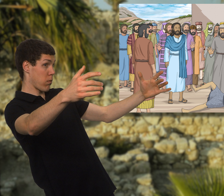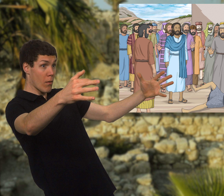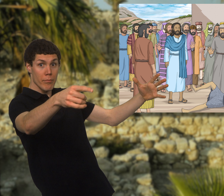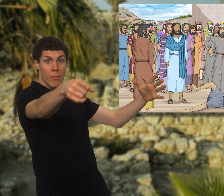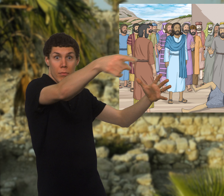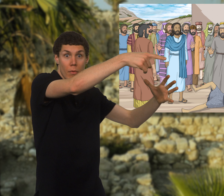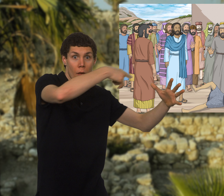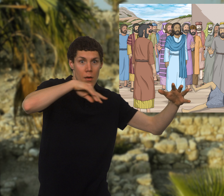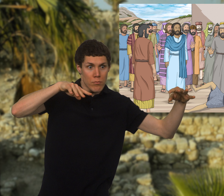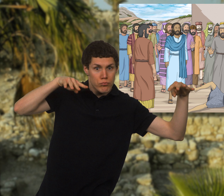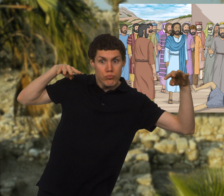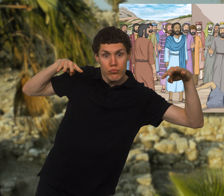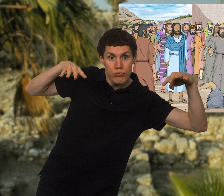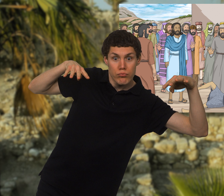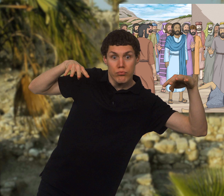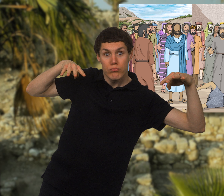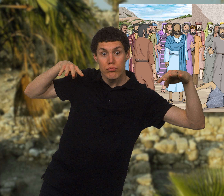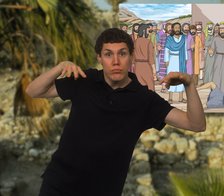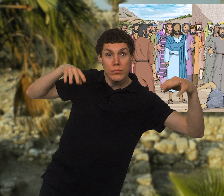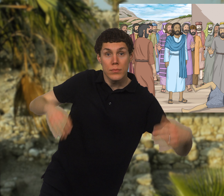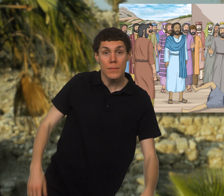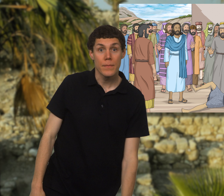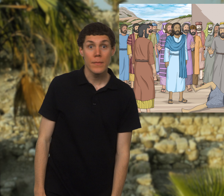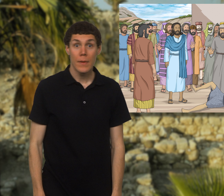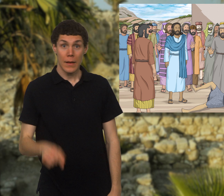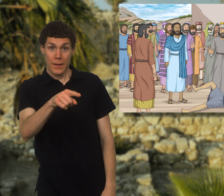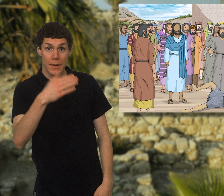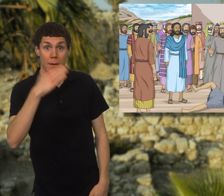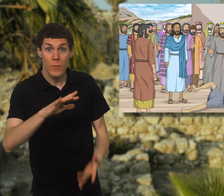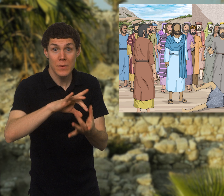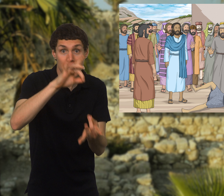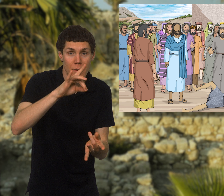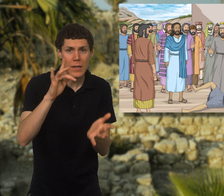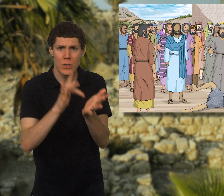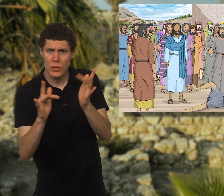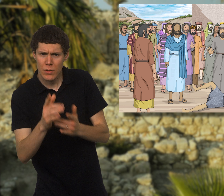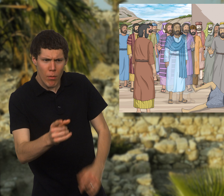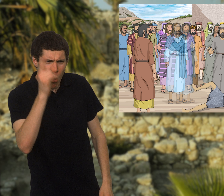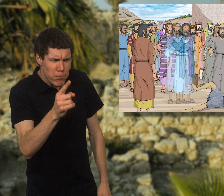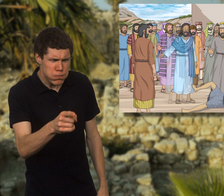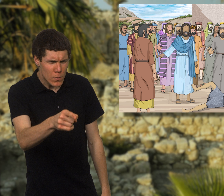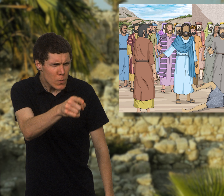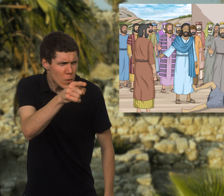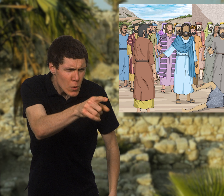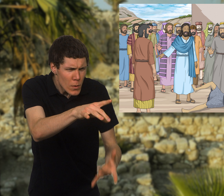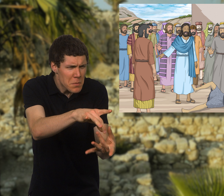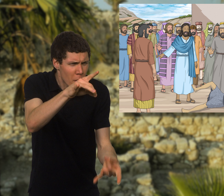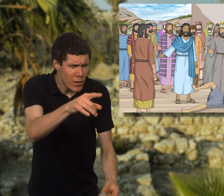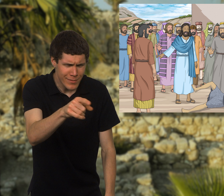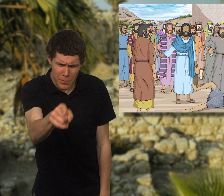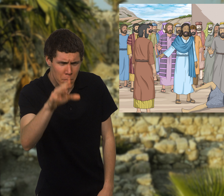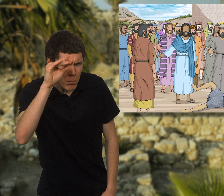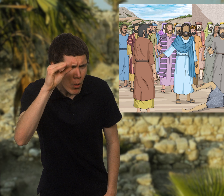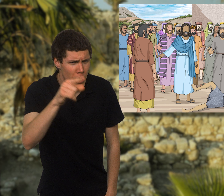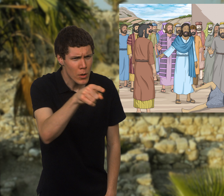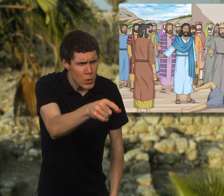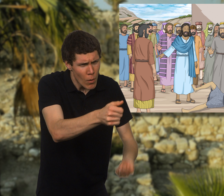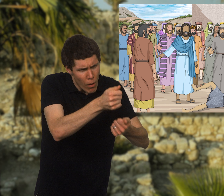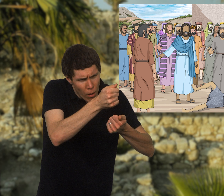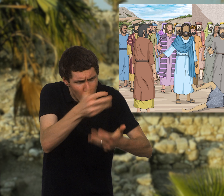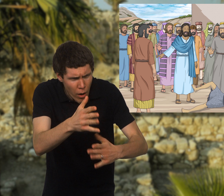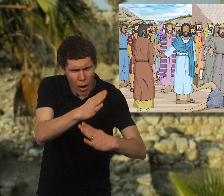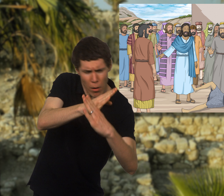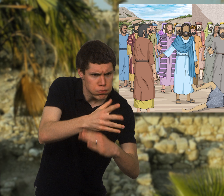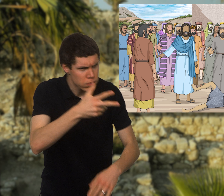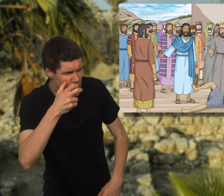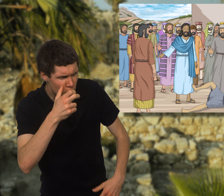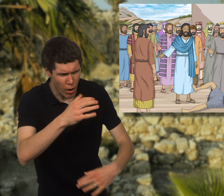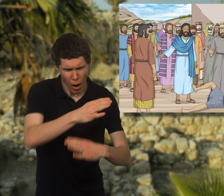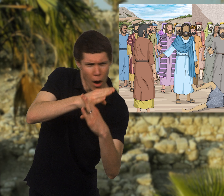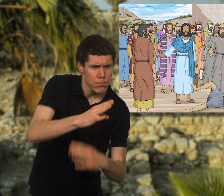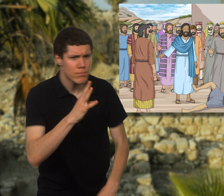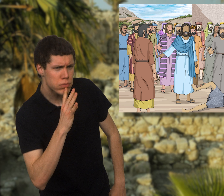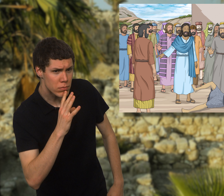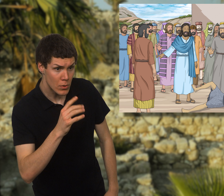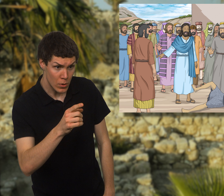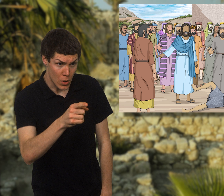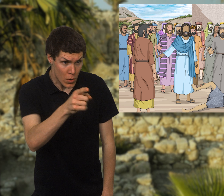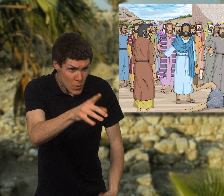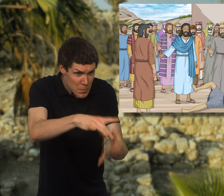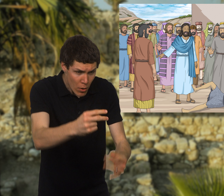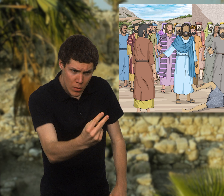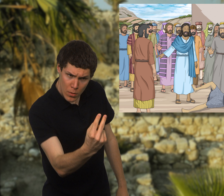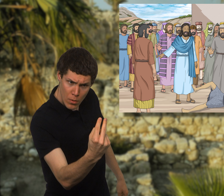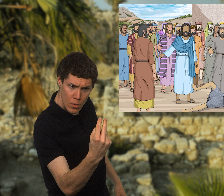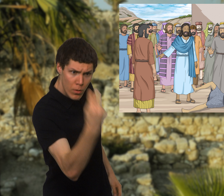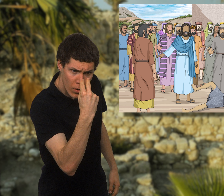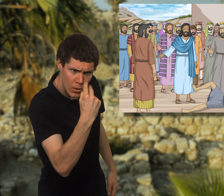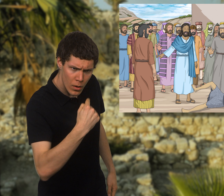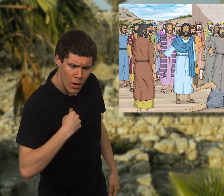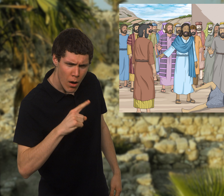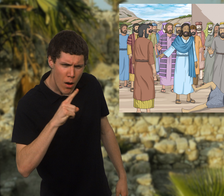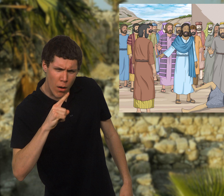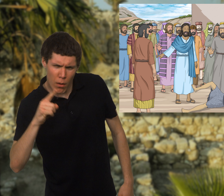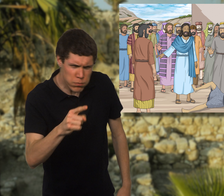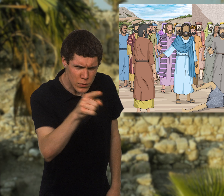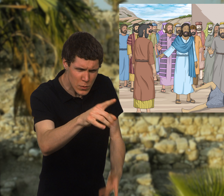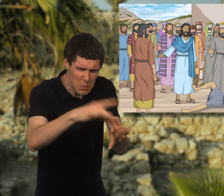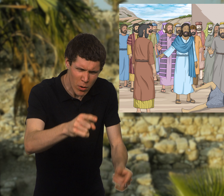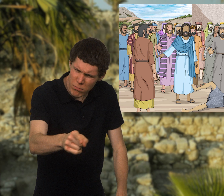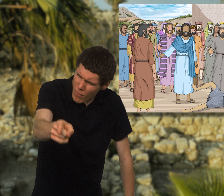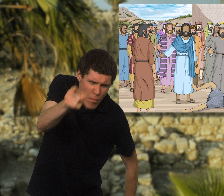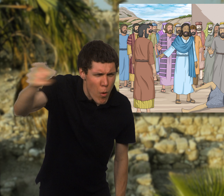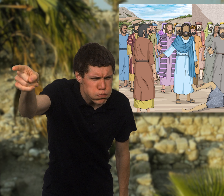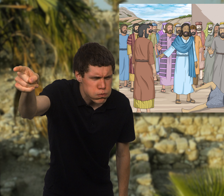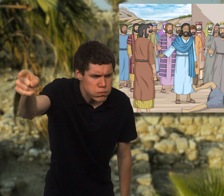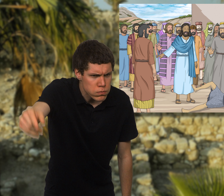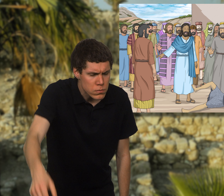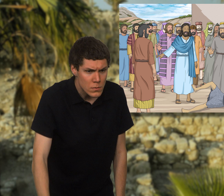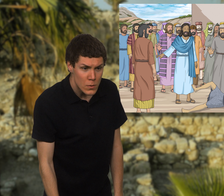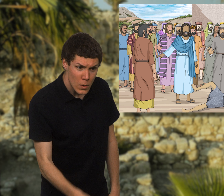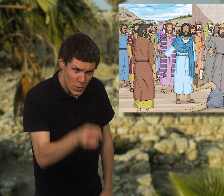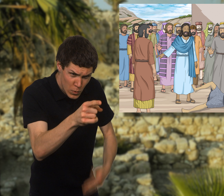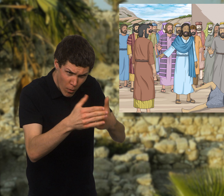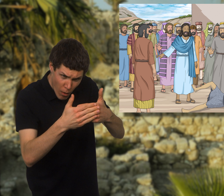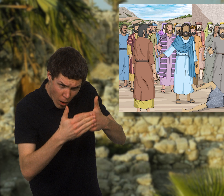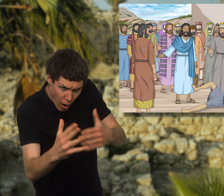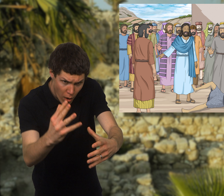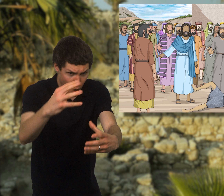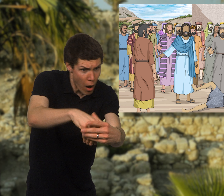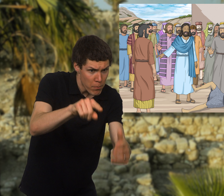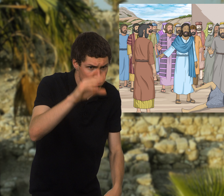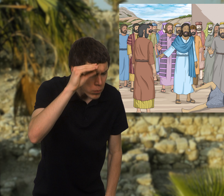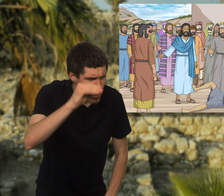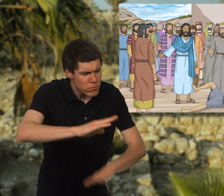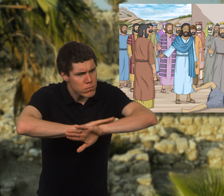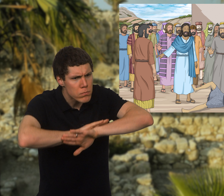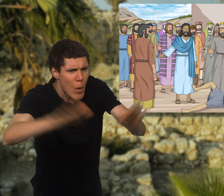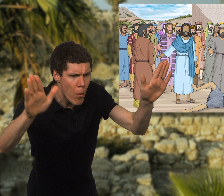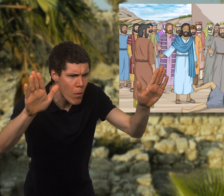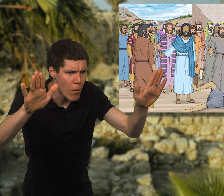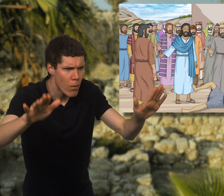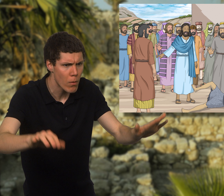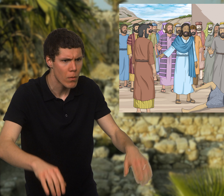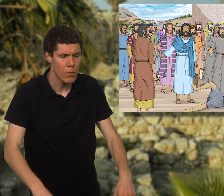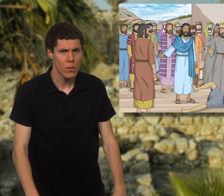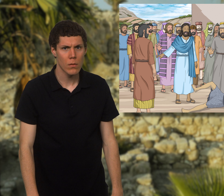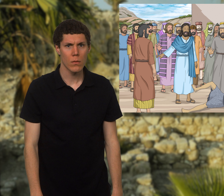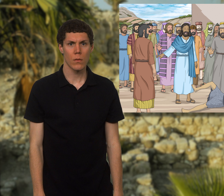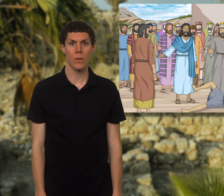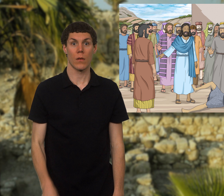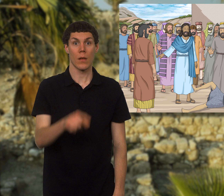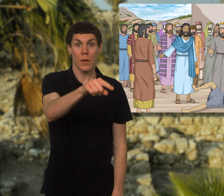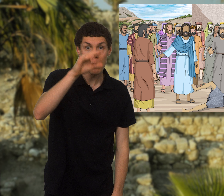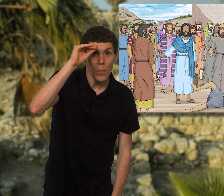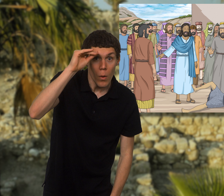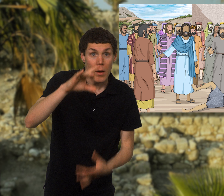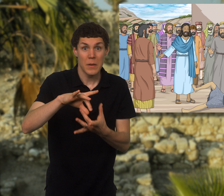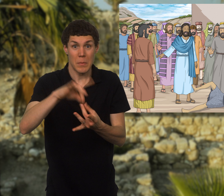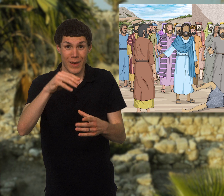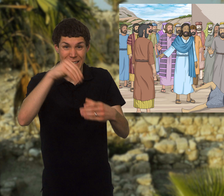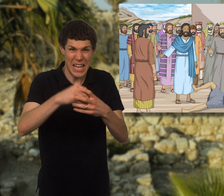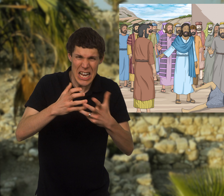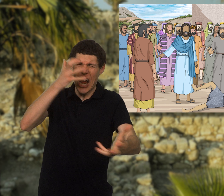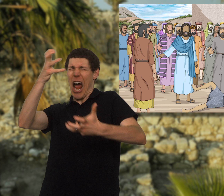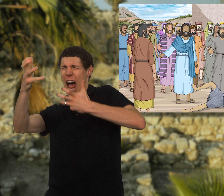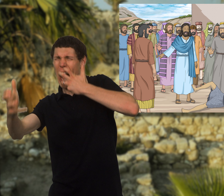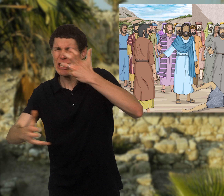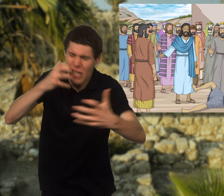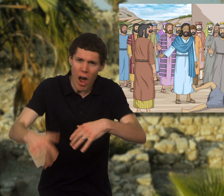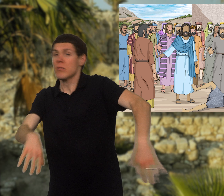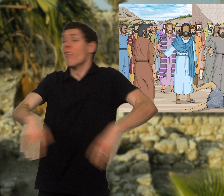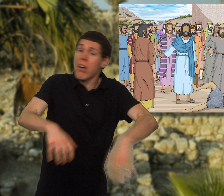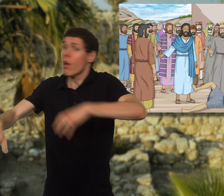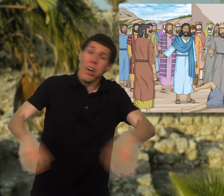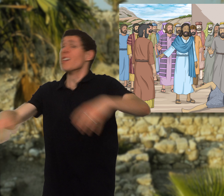“You deaf and mute spirit,” He said, “I command you to come out and never enter him again.”